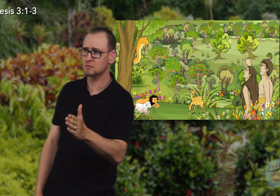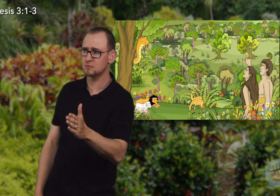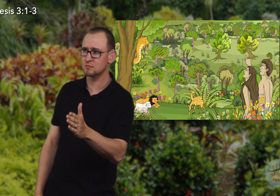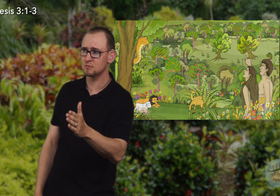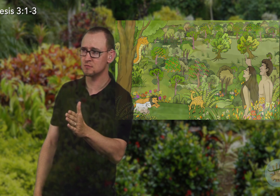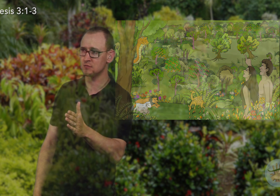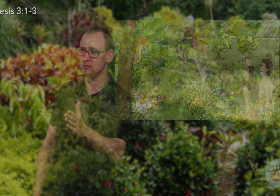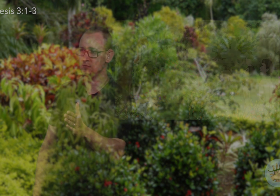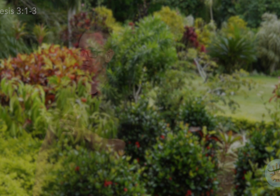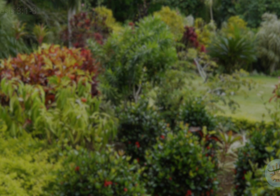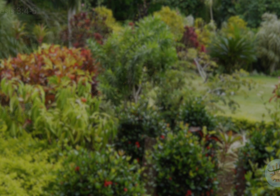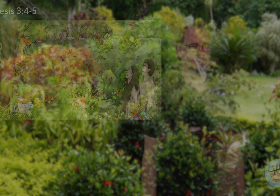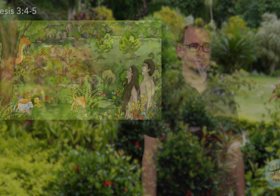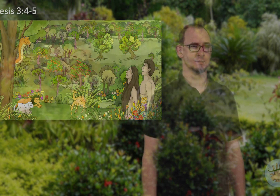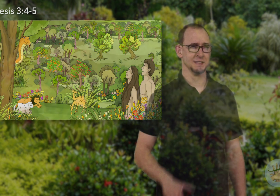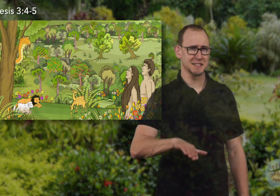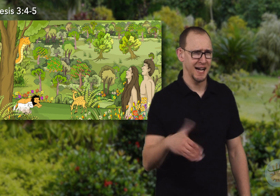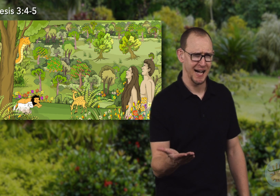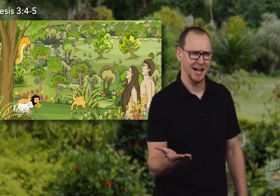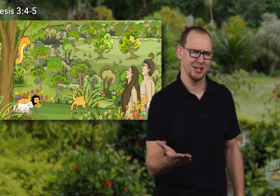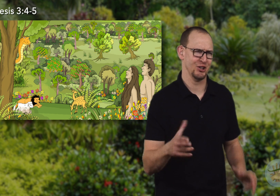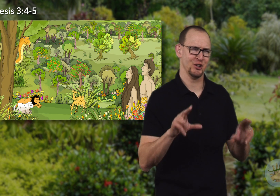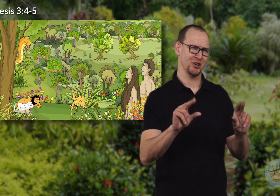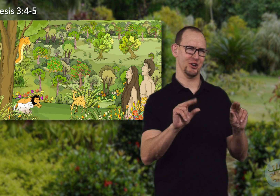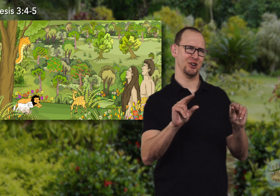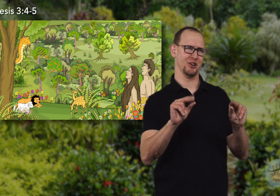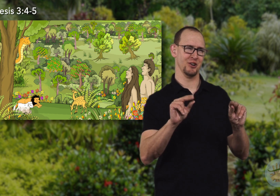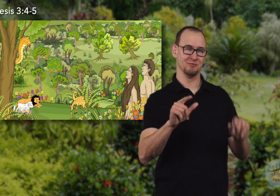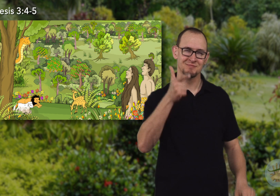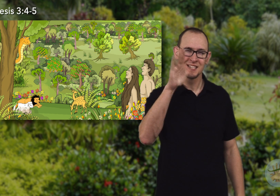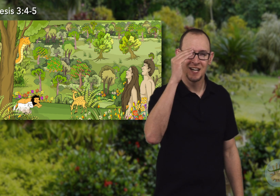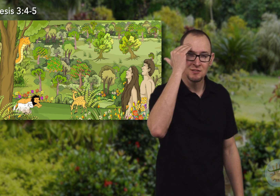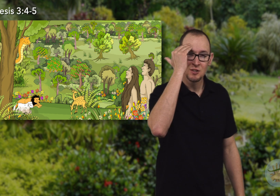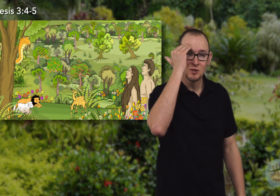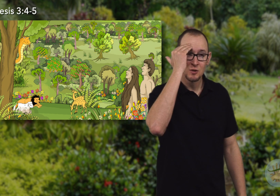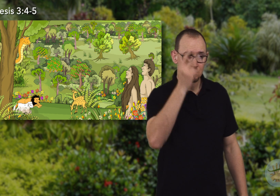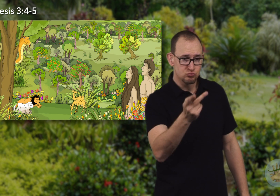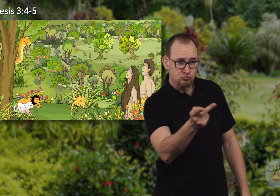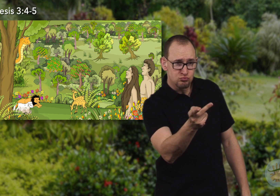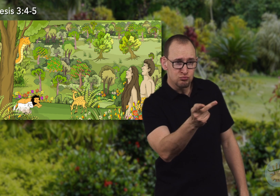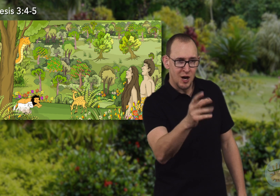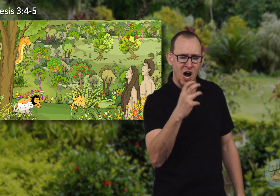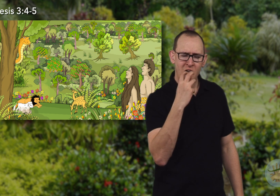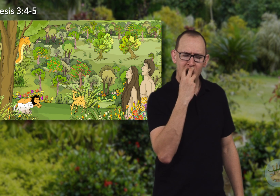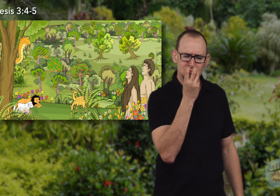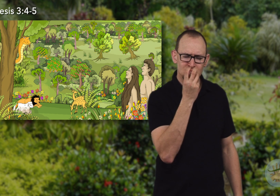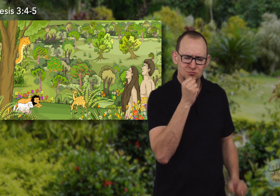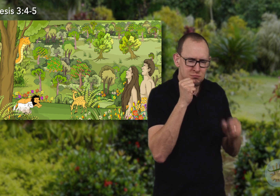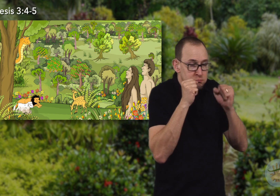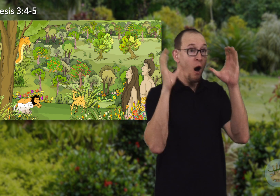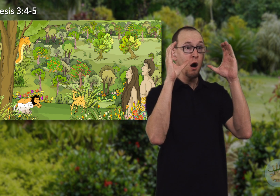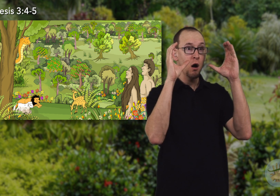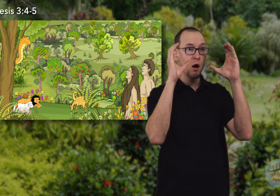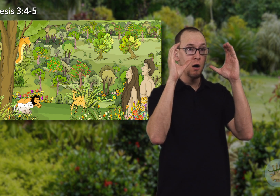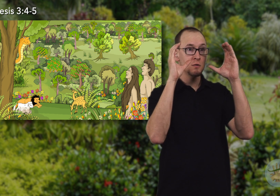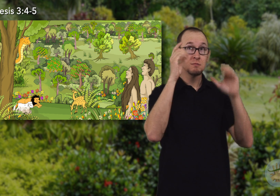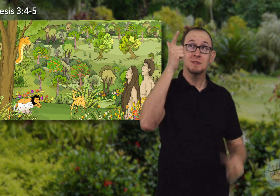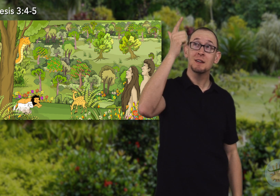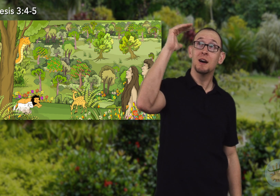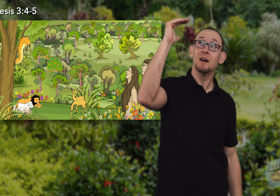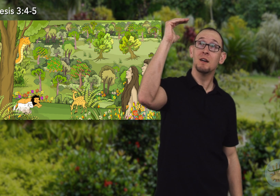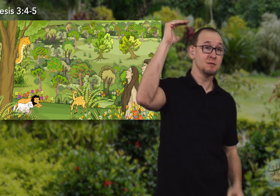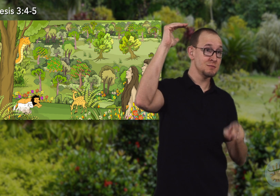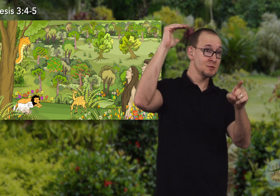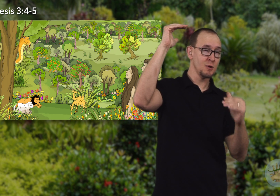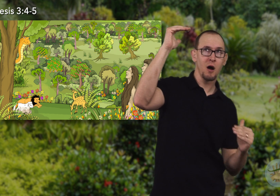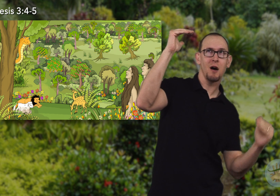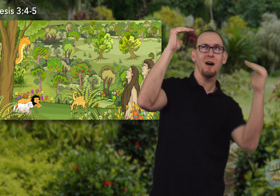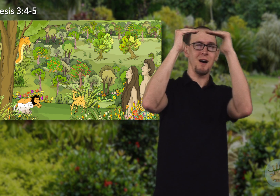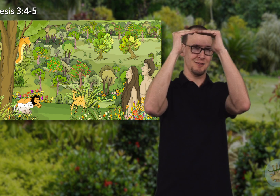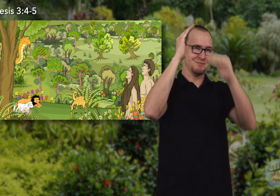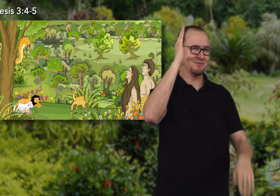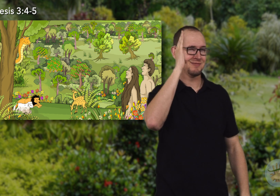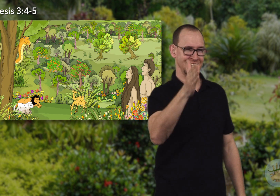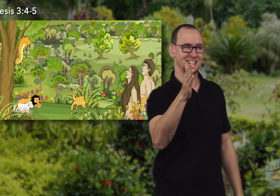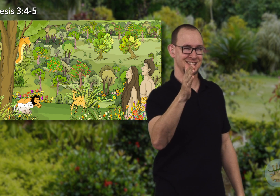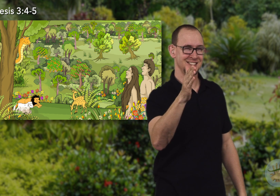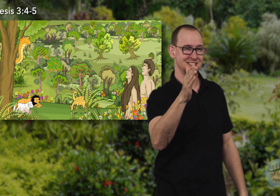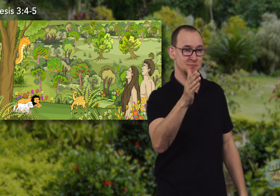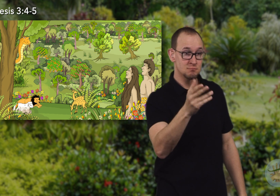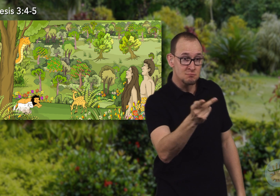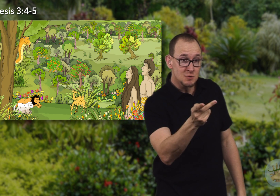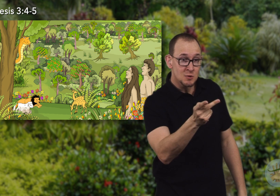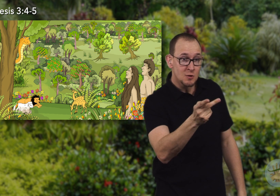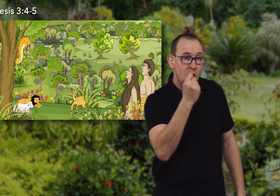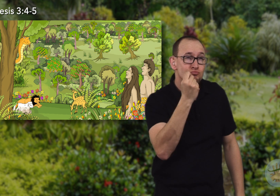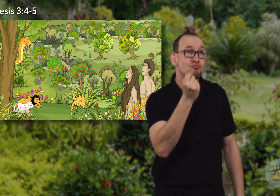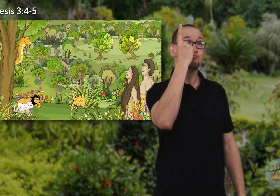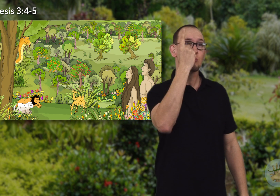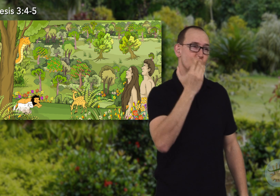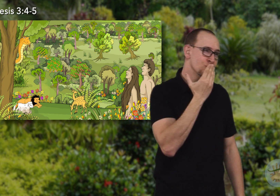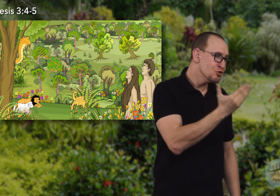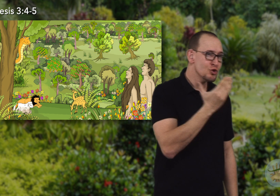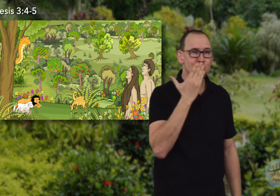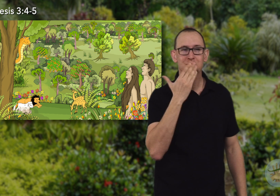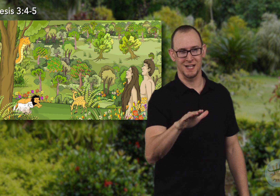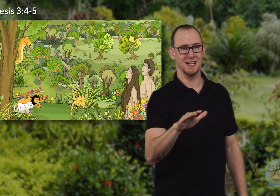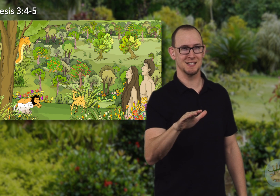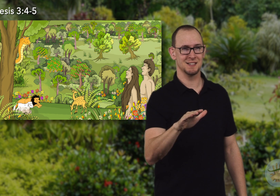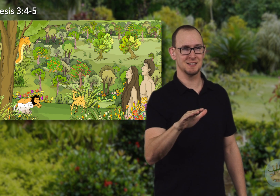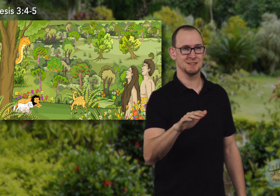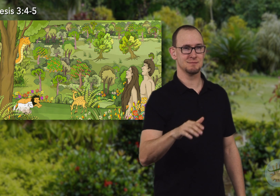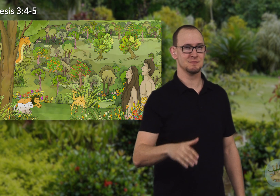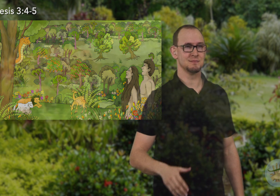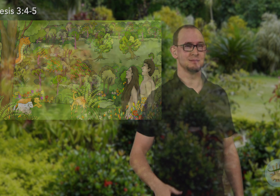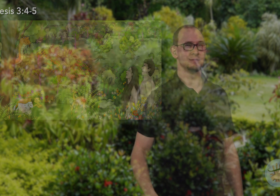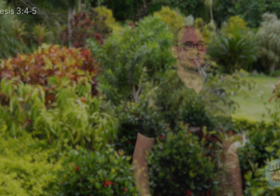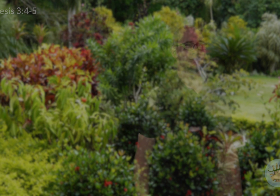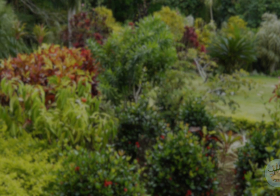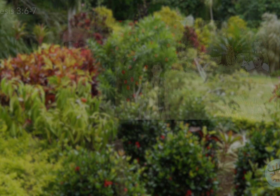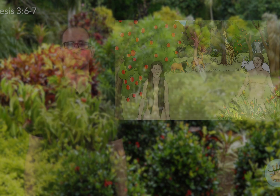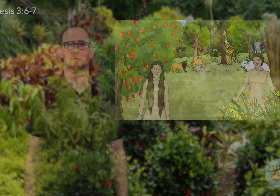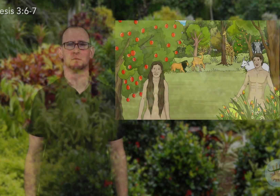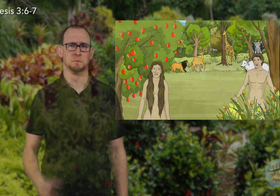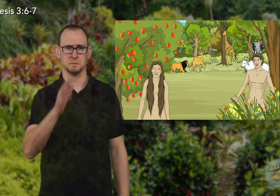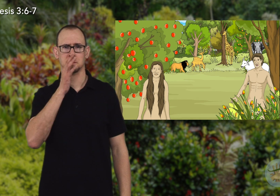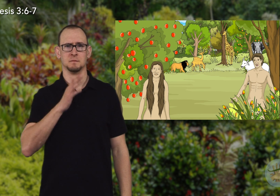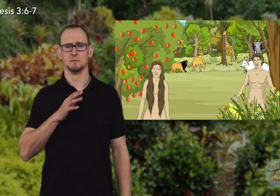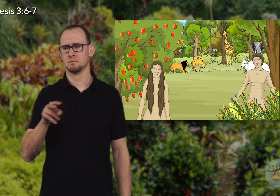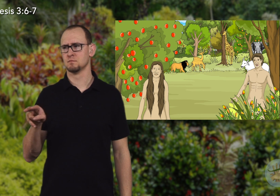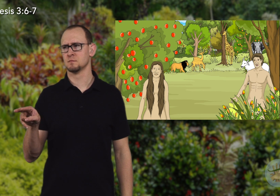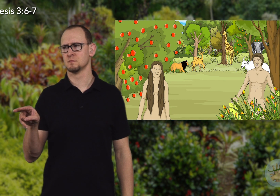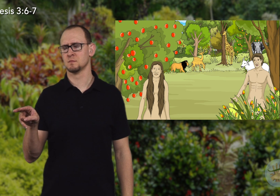“You will not surely die,” the serpent told her. “For God knows that in the day you eat of it, your eyes will be opened and you will be like God, knowing good and evil.” “You will not surely die,” the serpent told her. “For God knows that in the day you eat of it, your eyes will be opened and you will be like God, knowing good and evil.” “You will not surely die,” the serpent told her. “For God knows that in the day you eat of it, your eyes will be opened and you will be like God, knowing good and evil.”